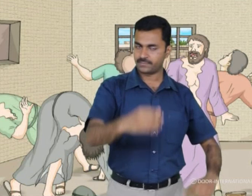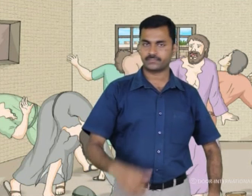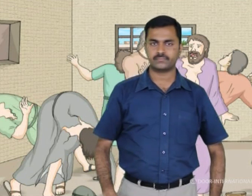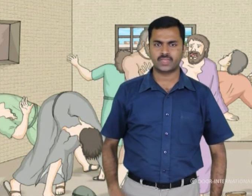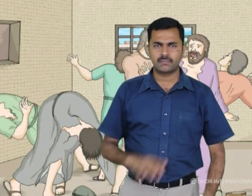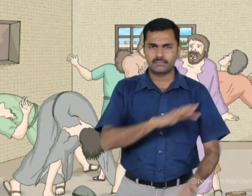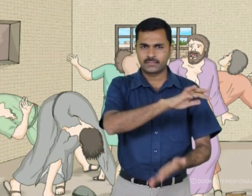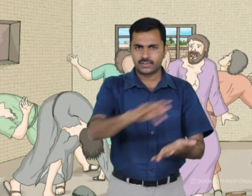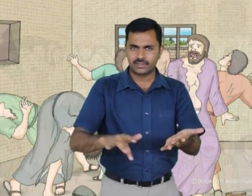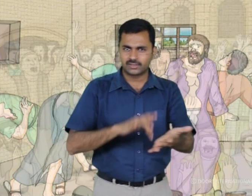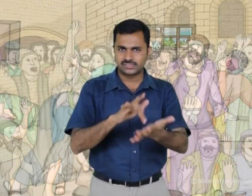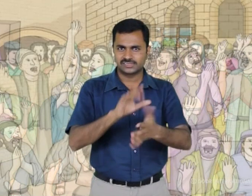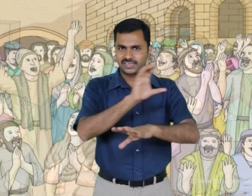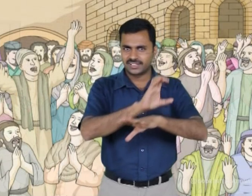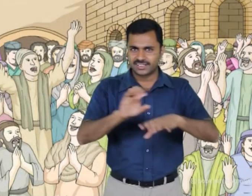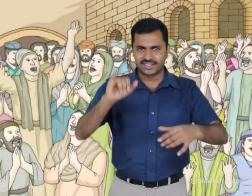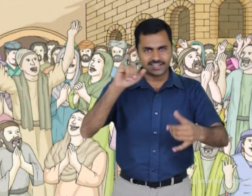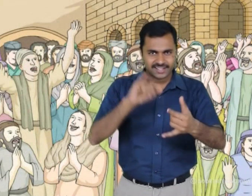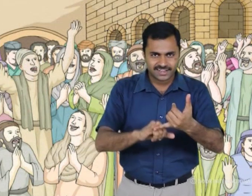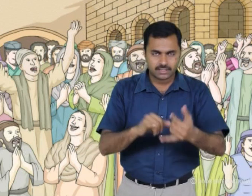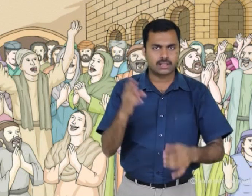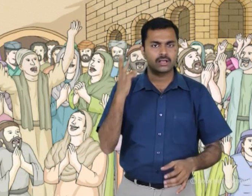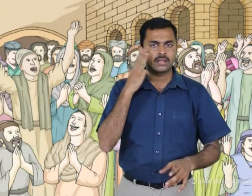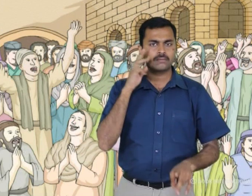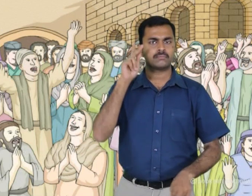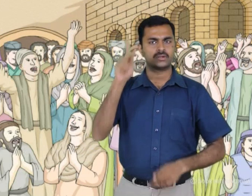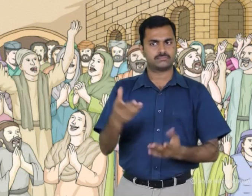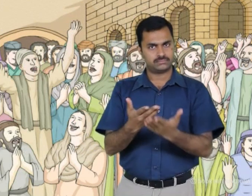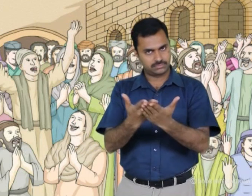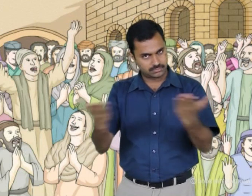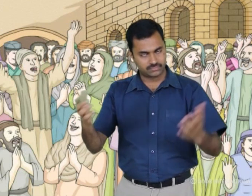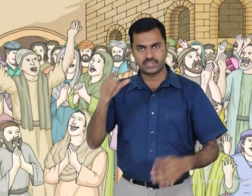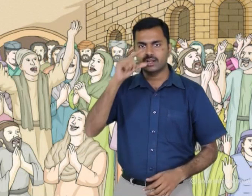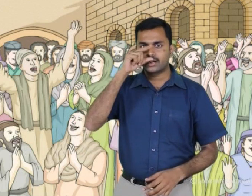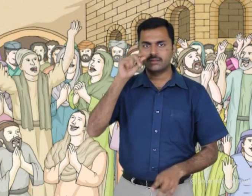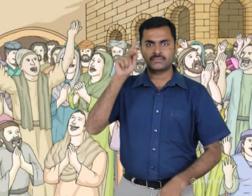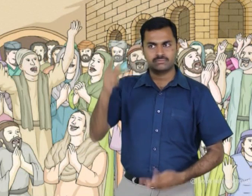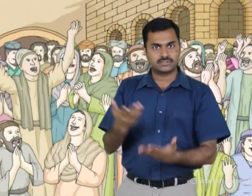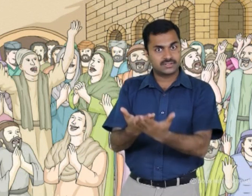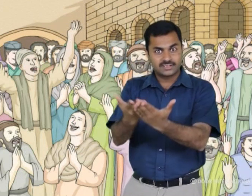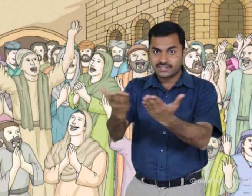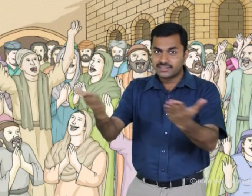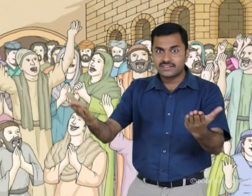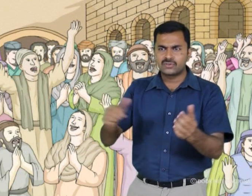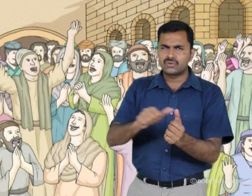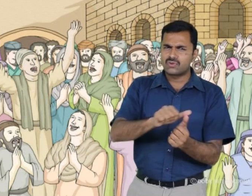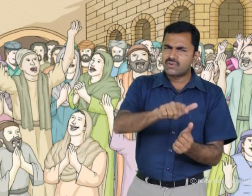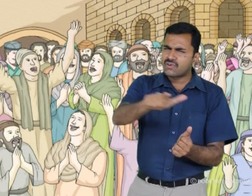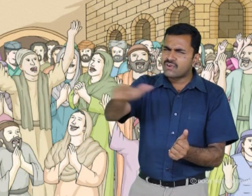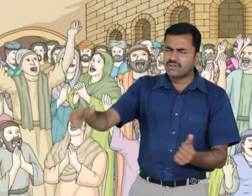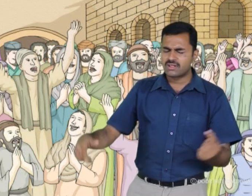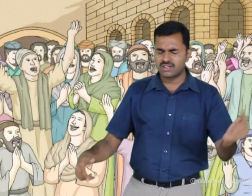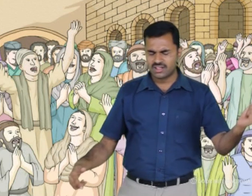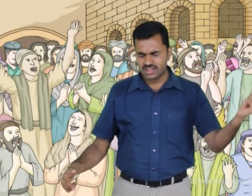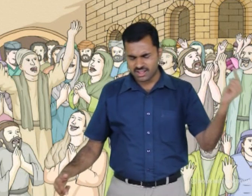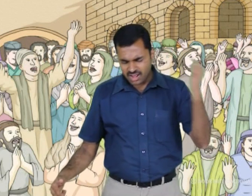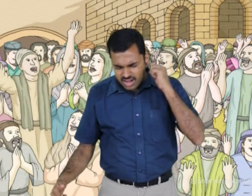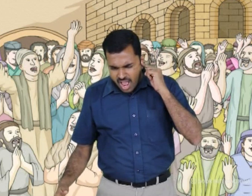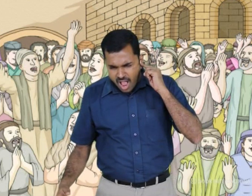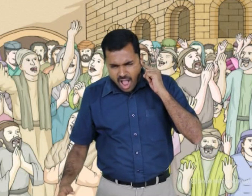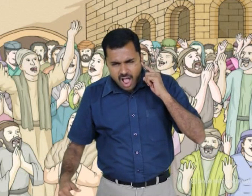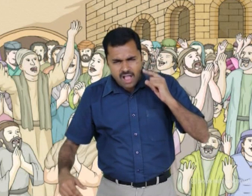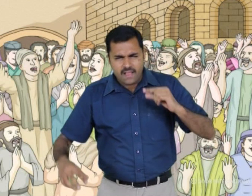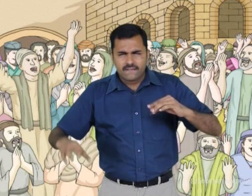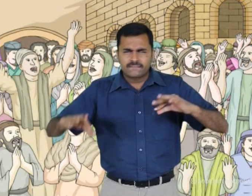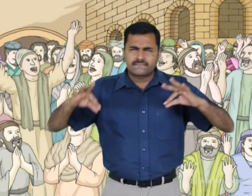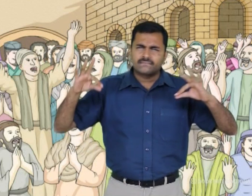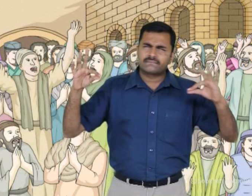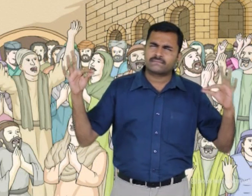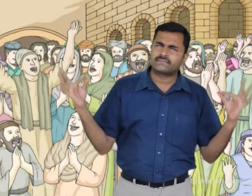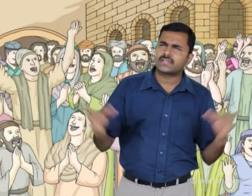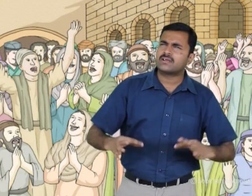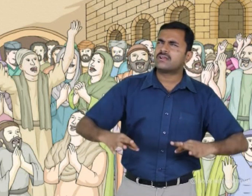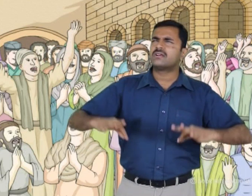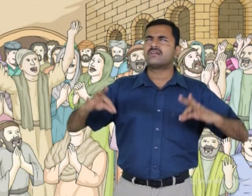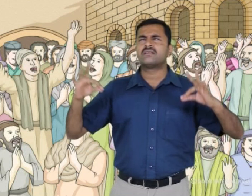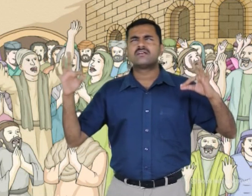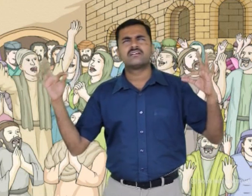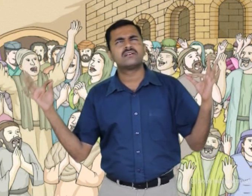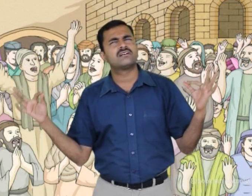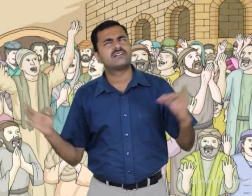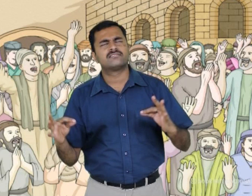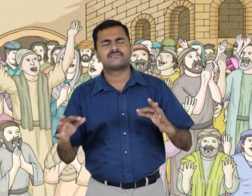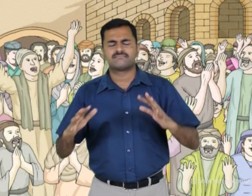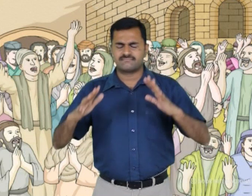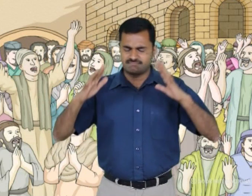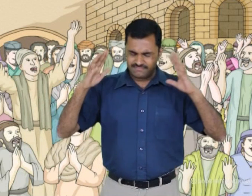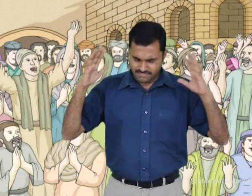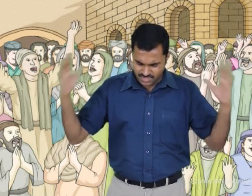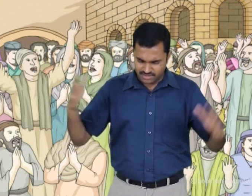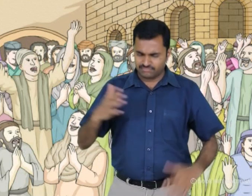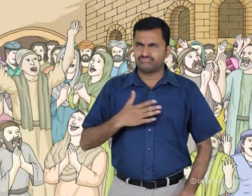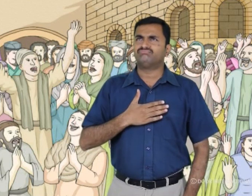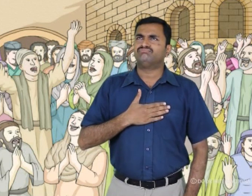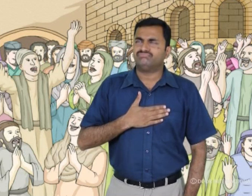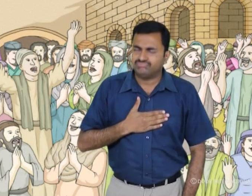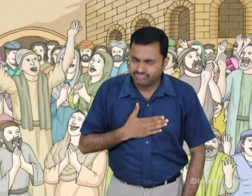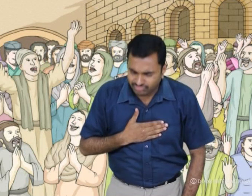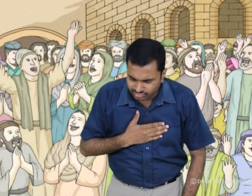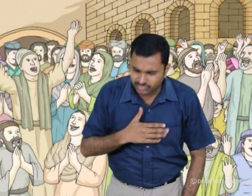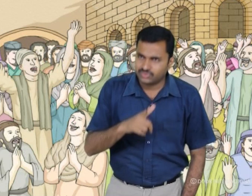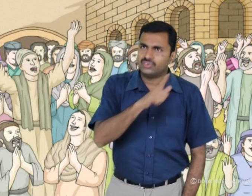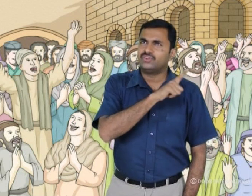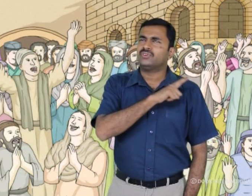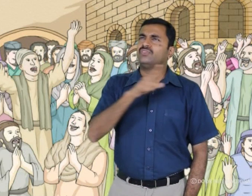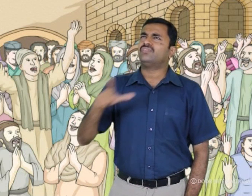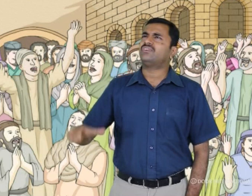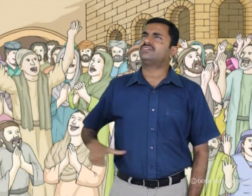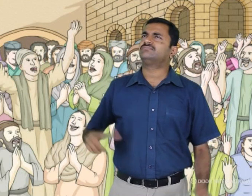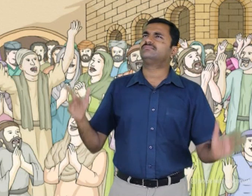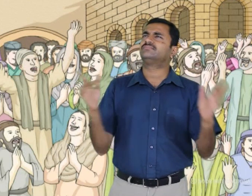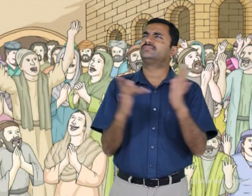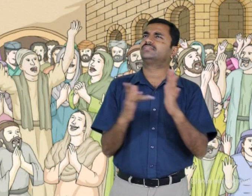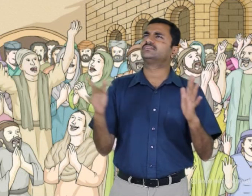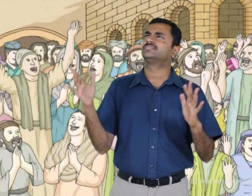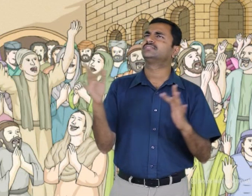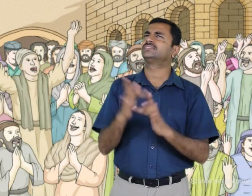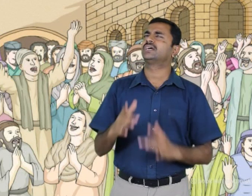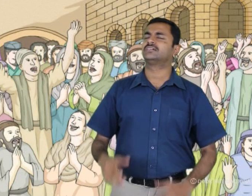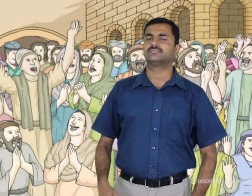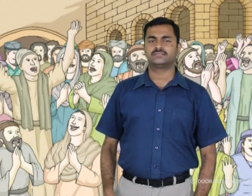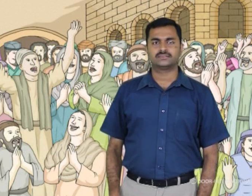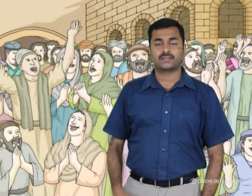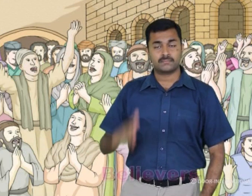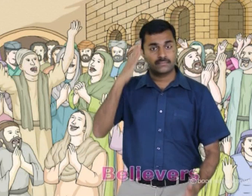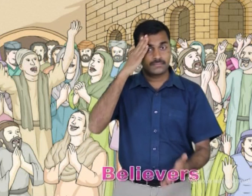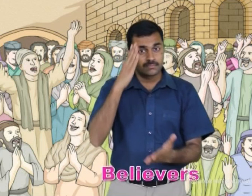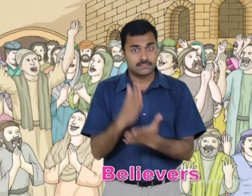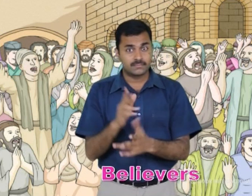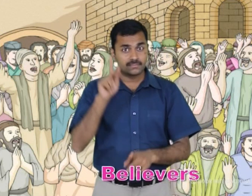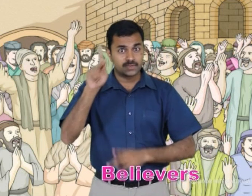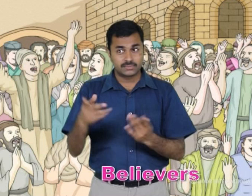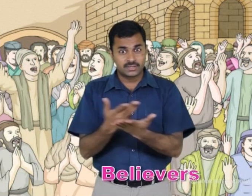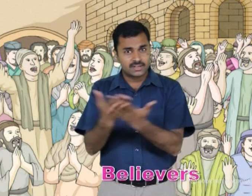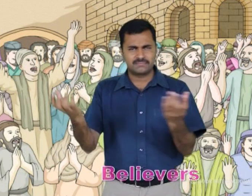This became known to all the Jews and Greeks living in Ephesus, and fear came over all of them.